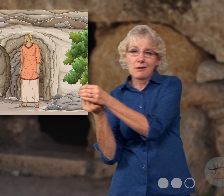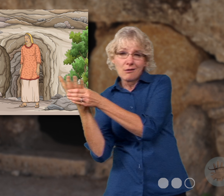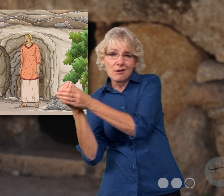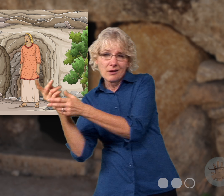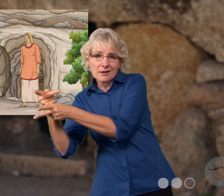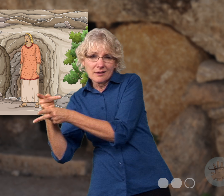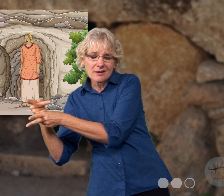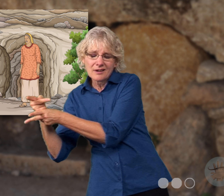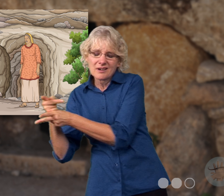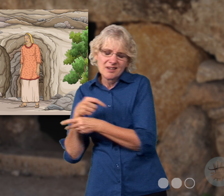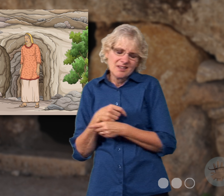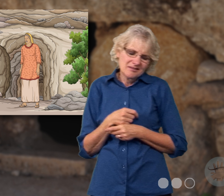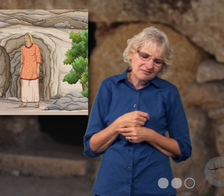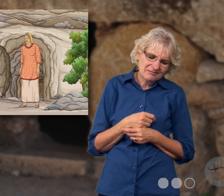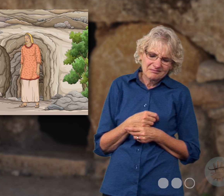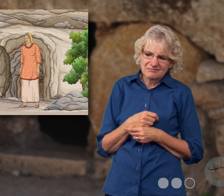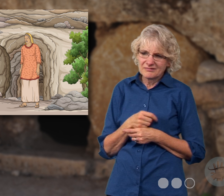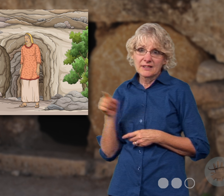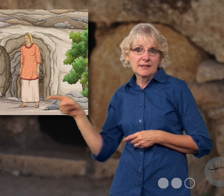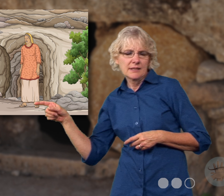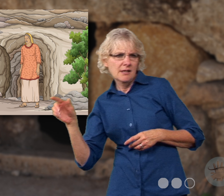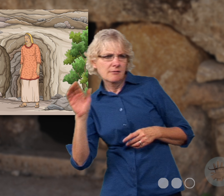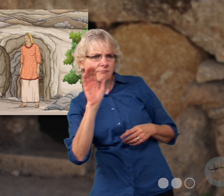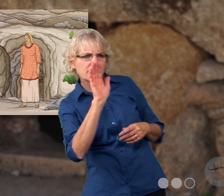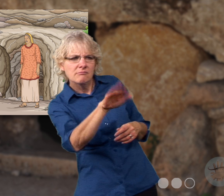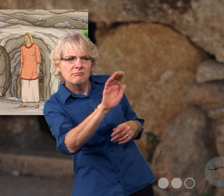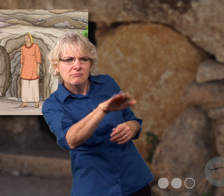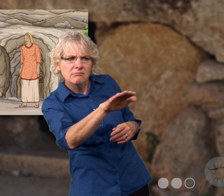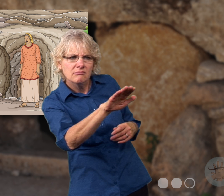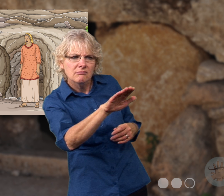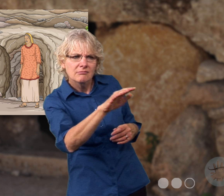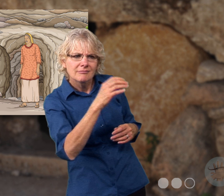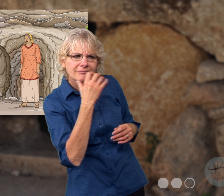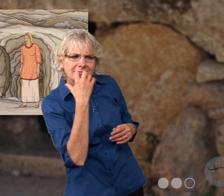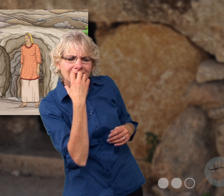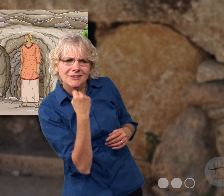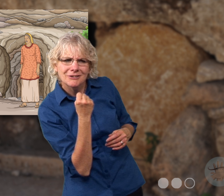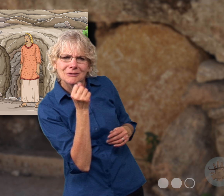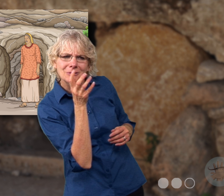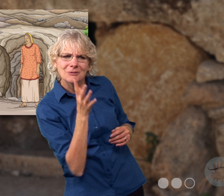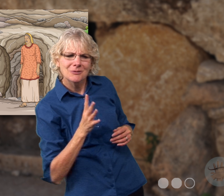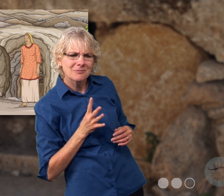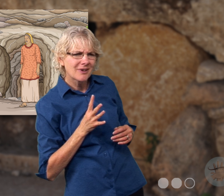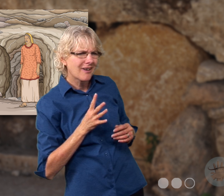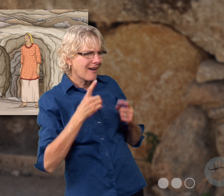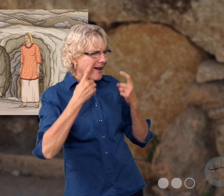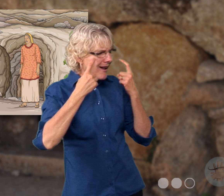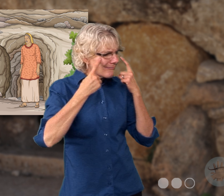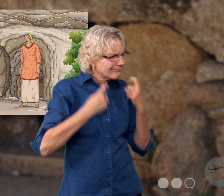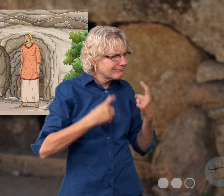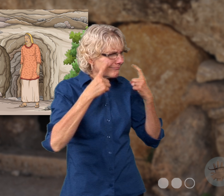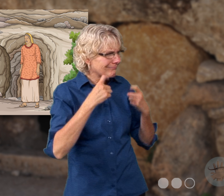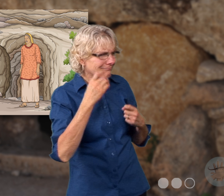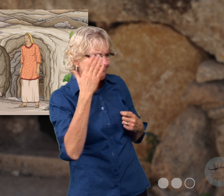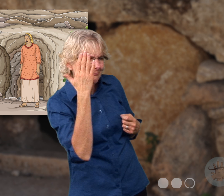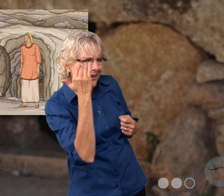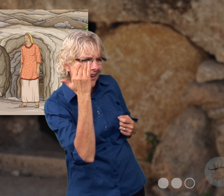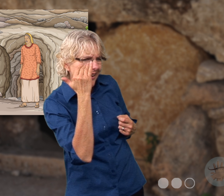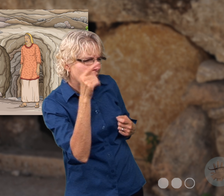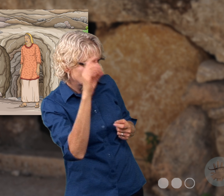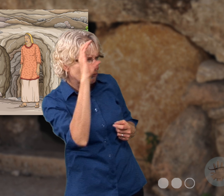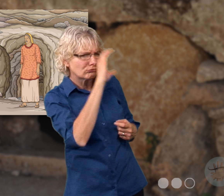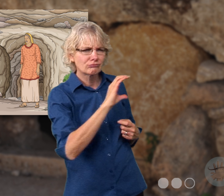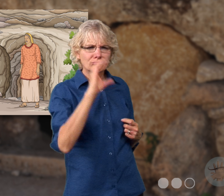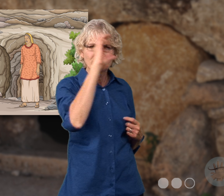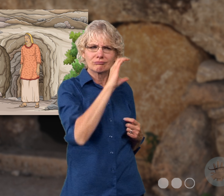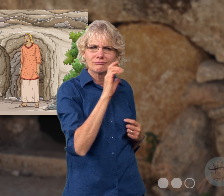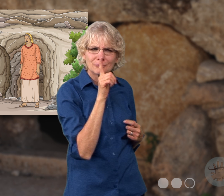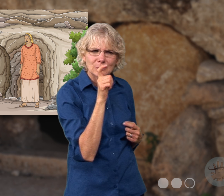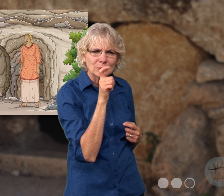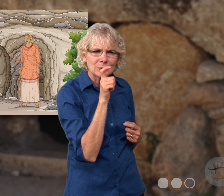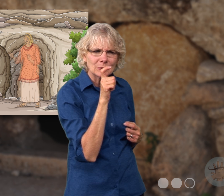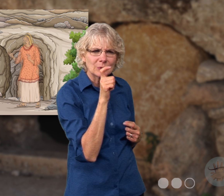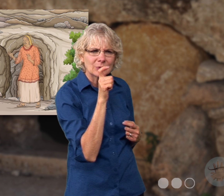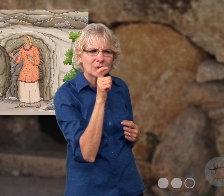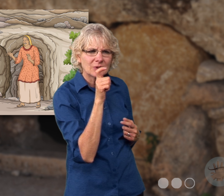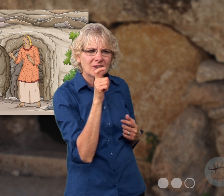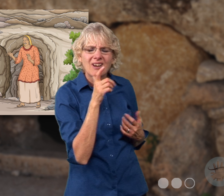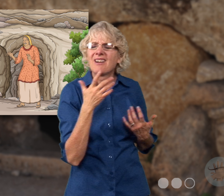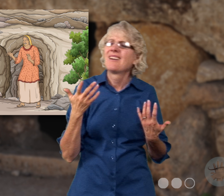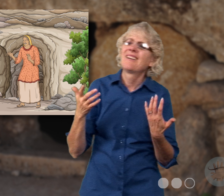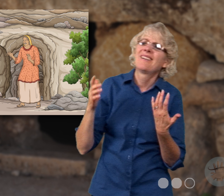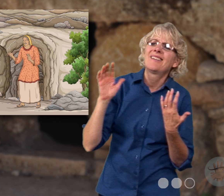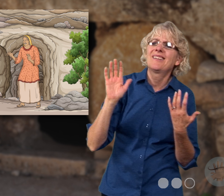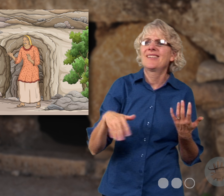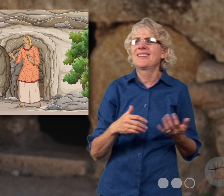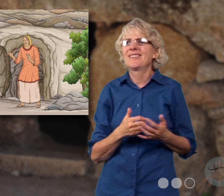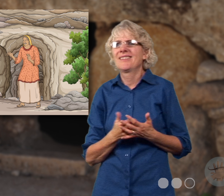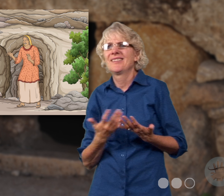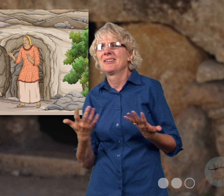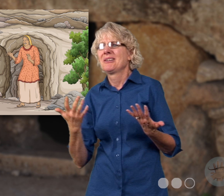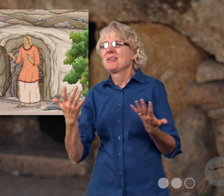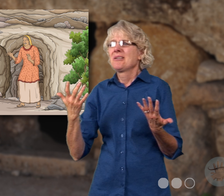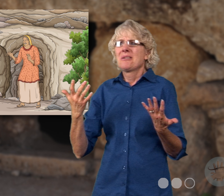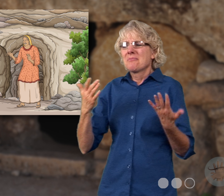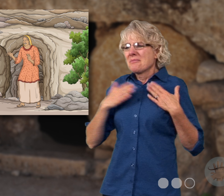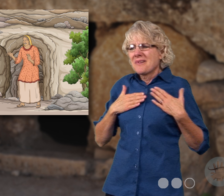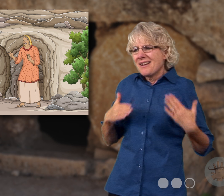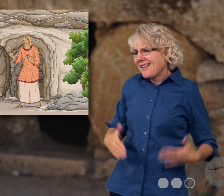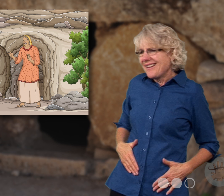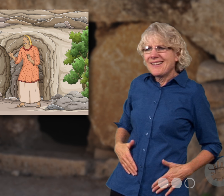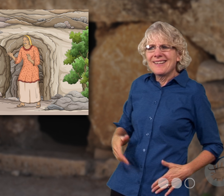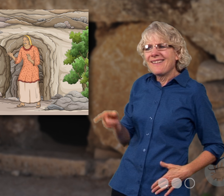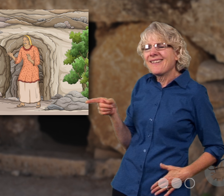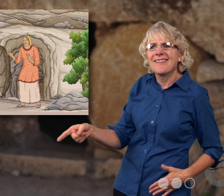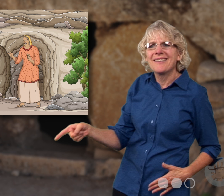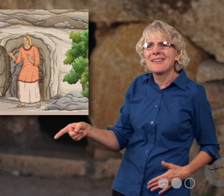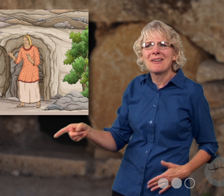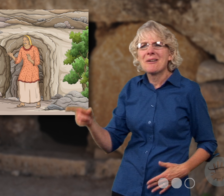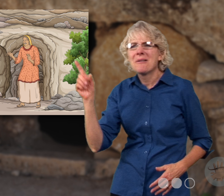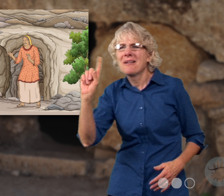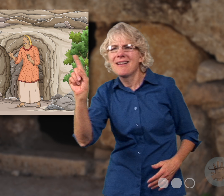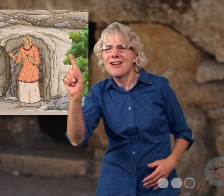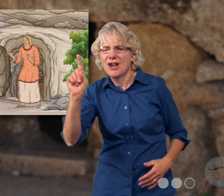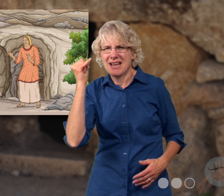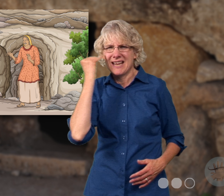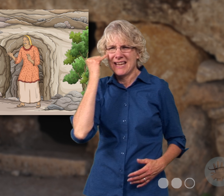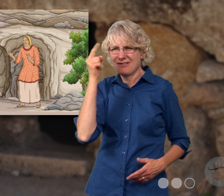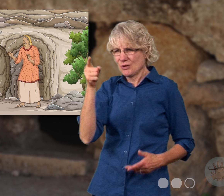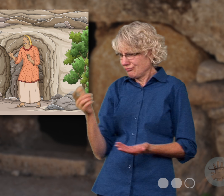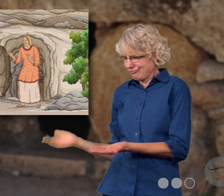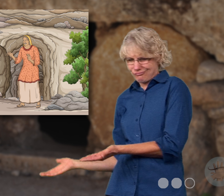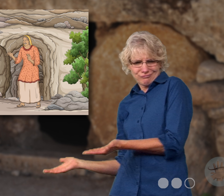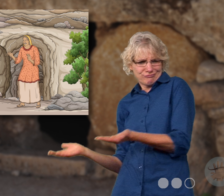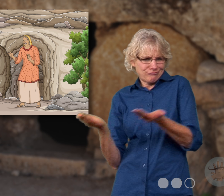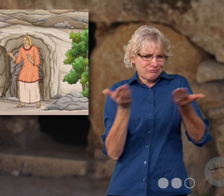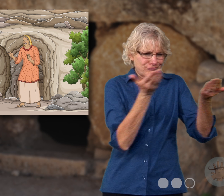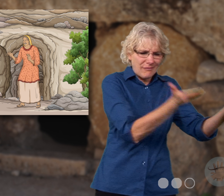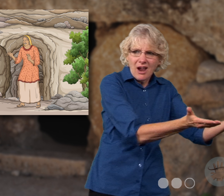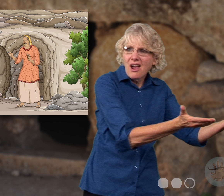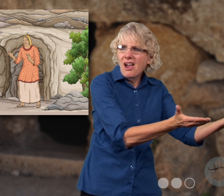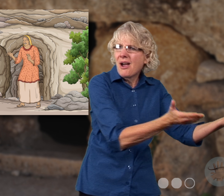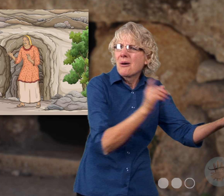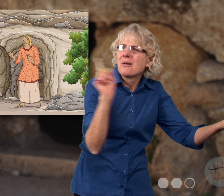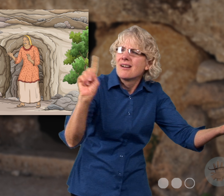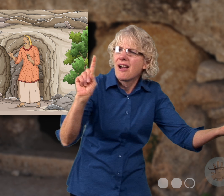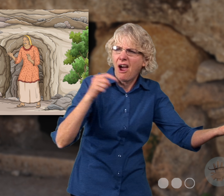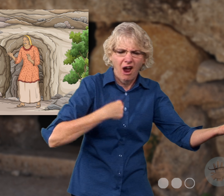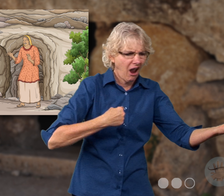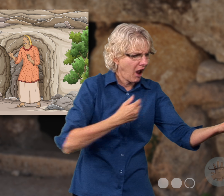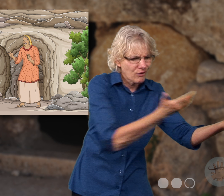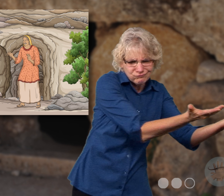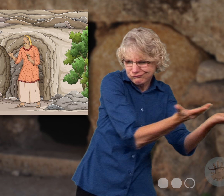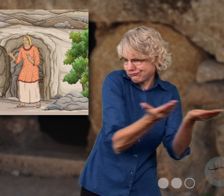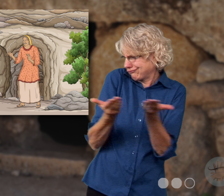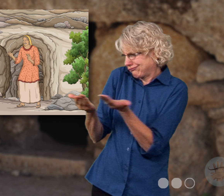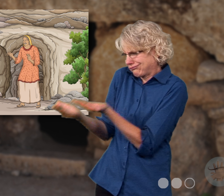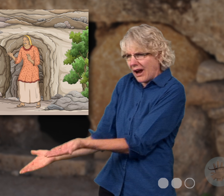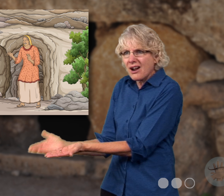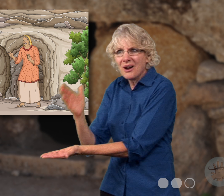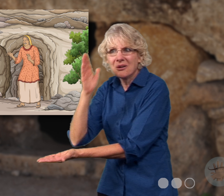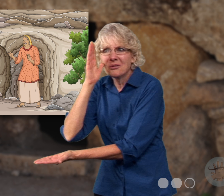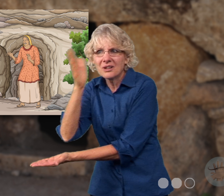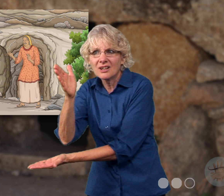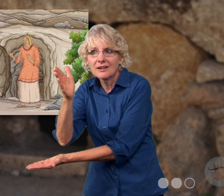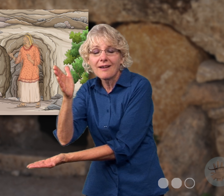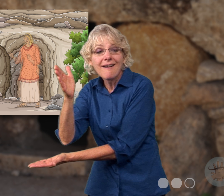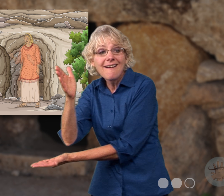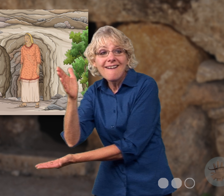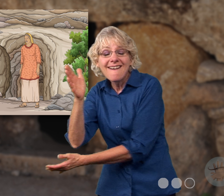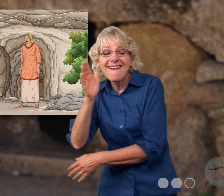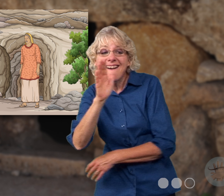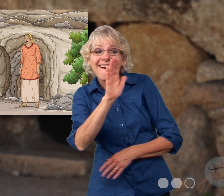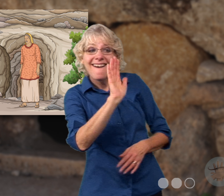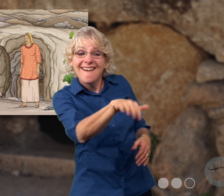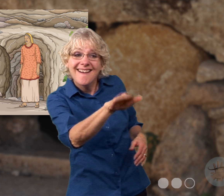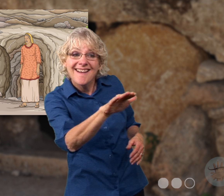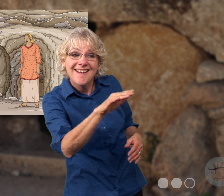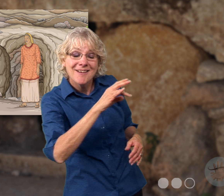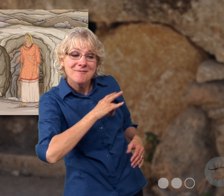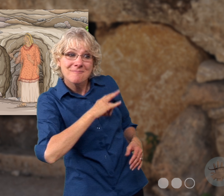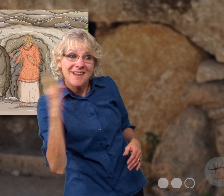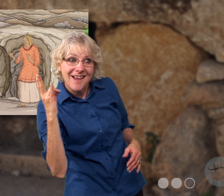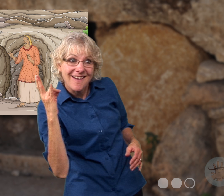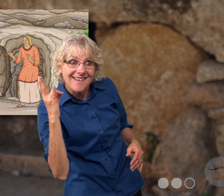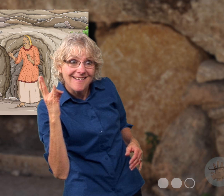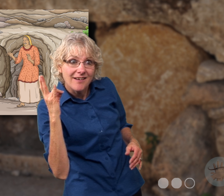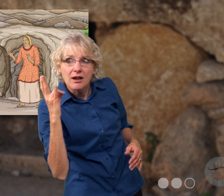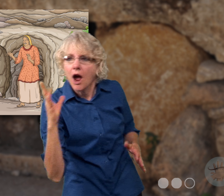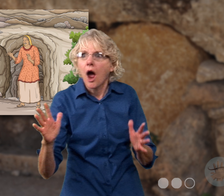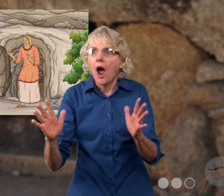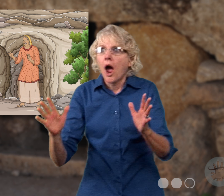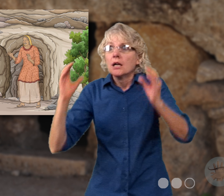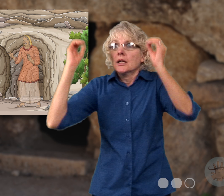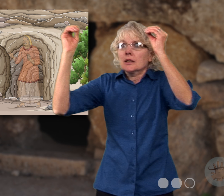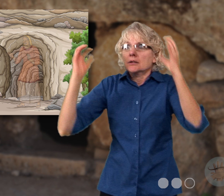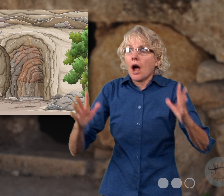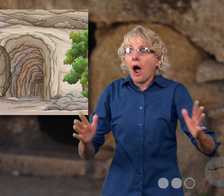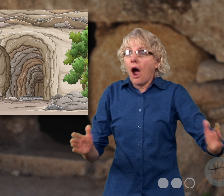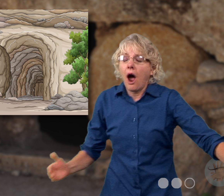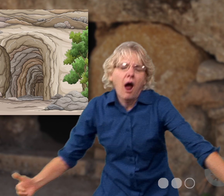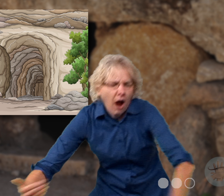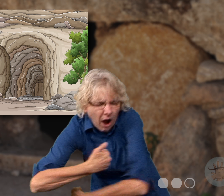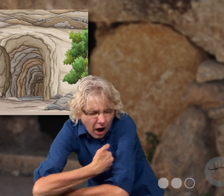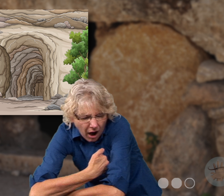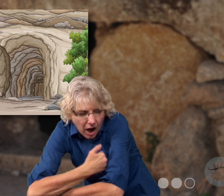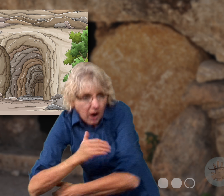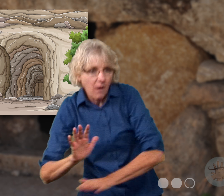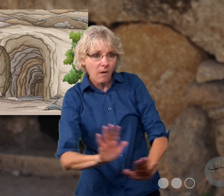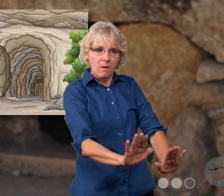“Whom are you seeking?” Thinking He was the gardener, she said, “Sir, if you have carried Him off, tell me where you have put Him, and I will get Him.”